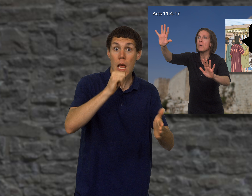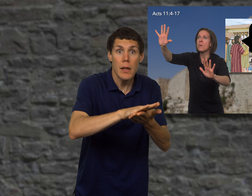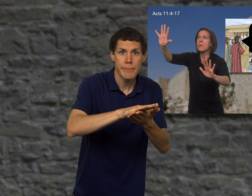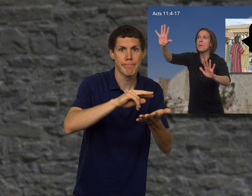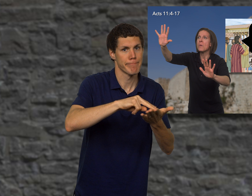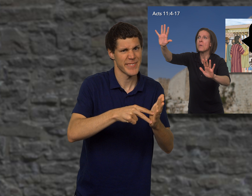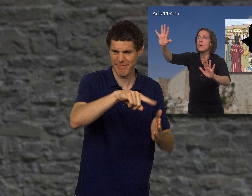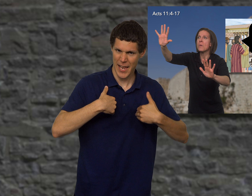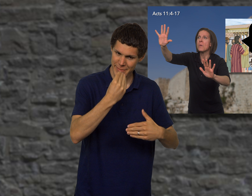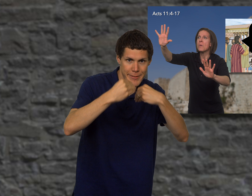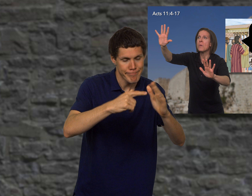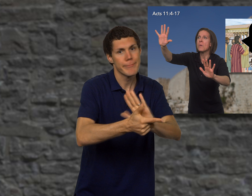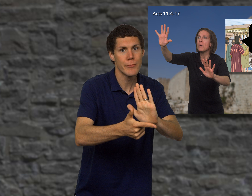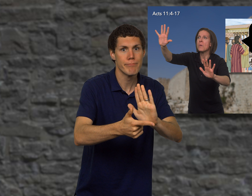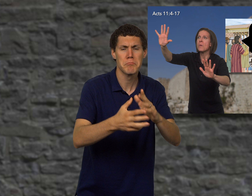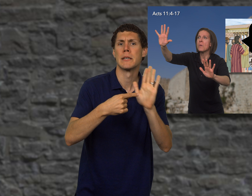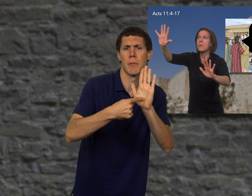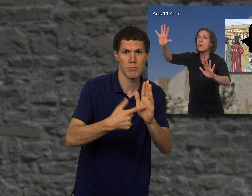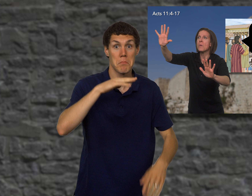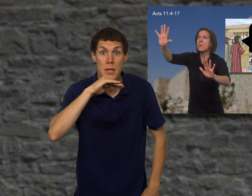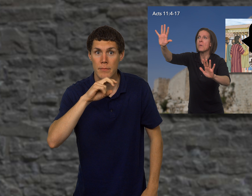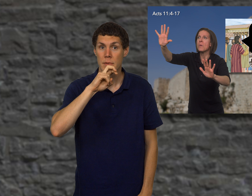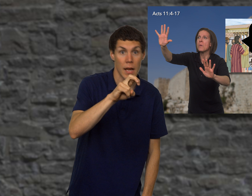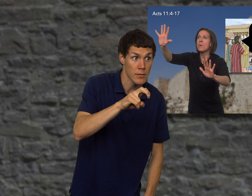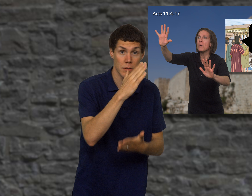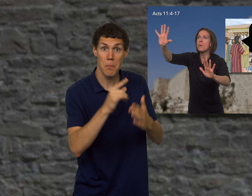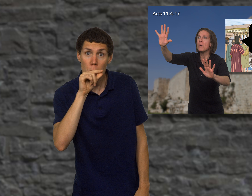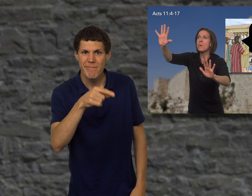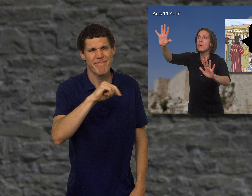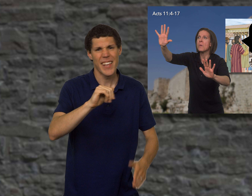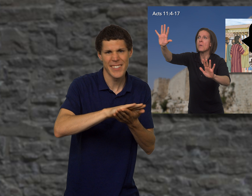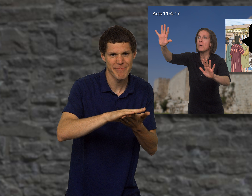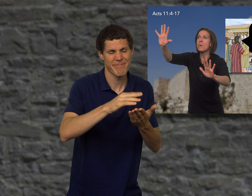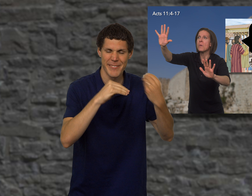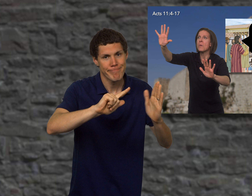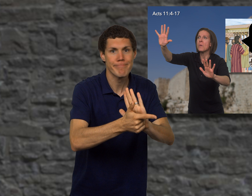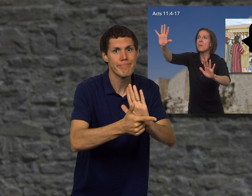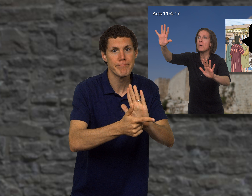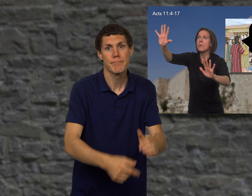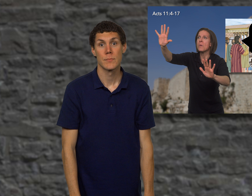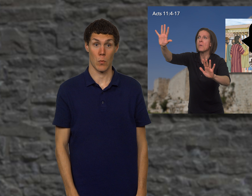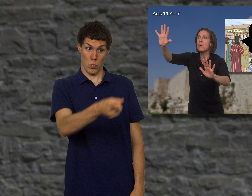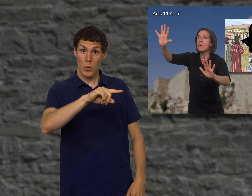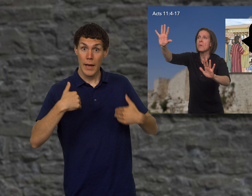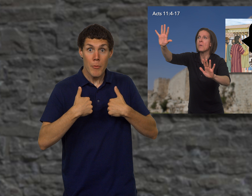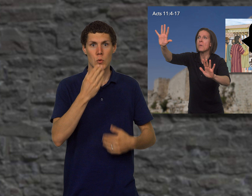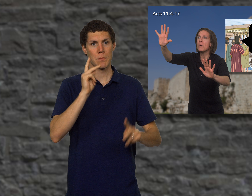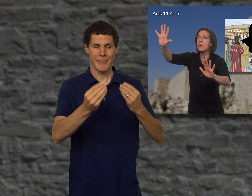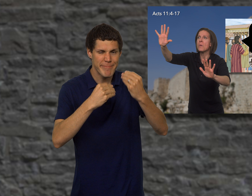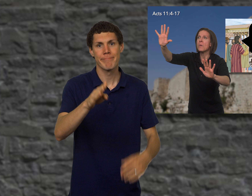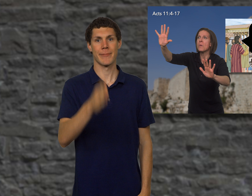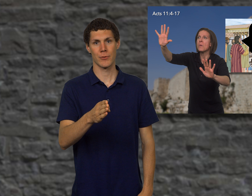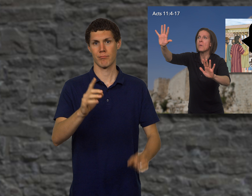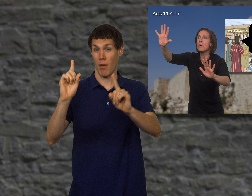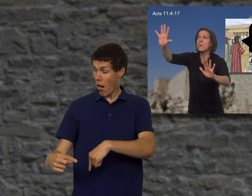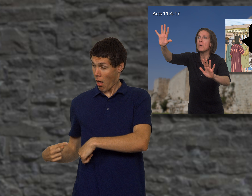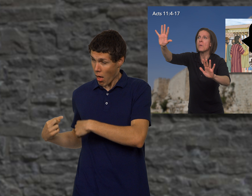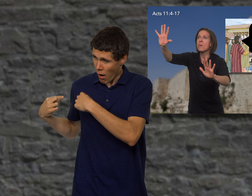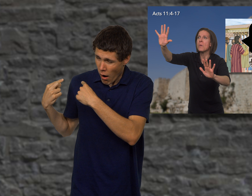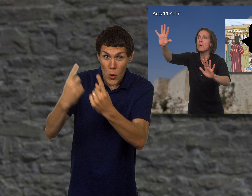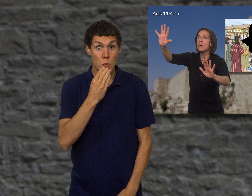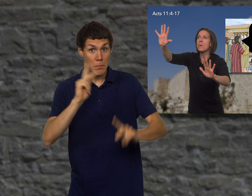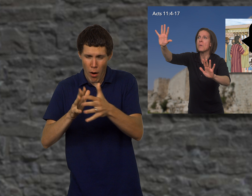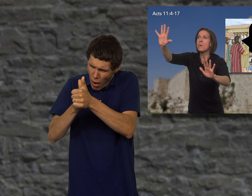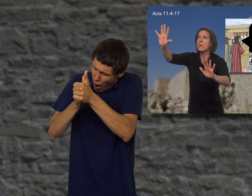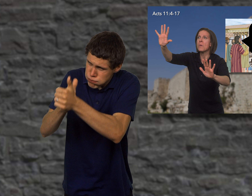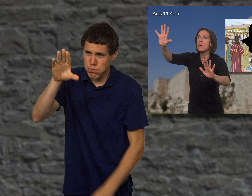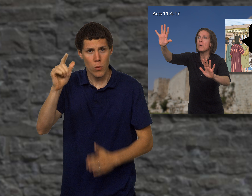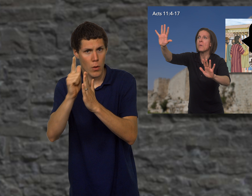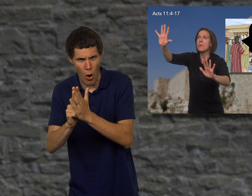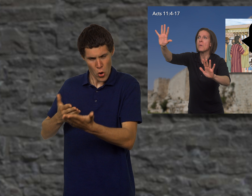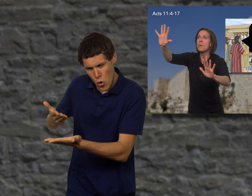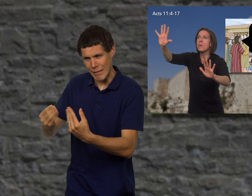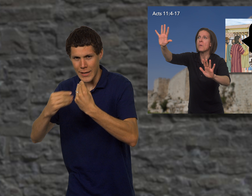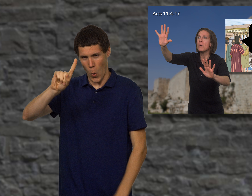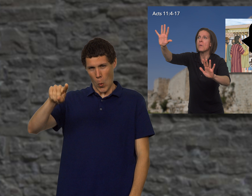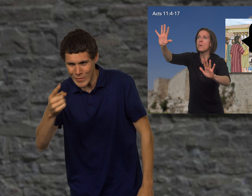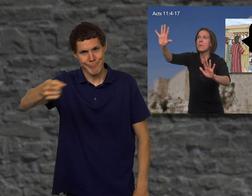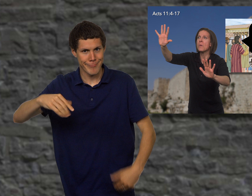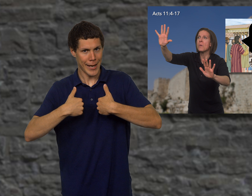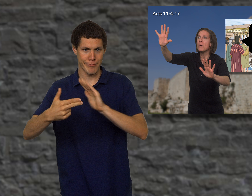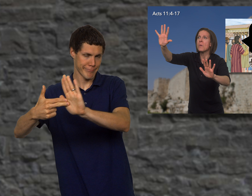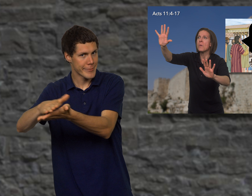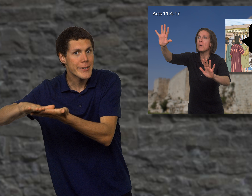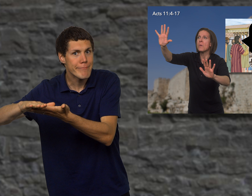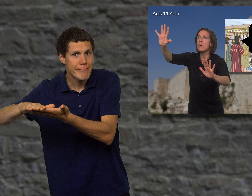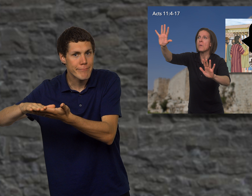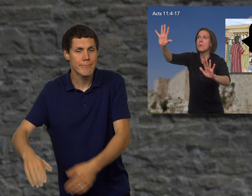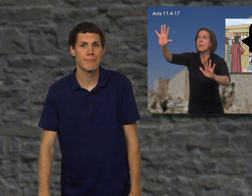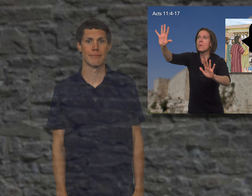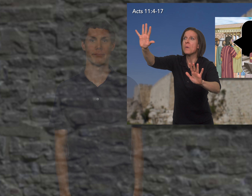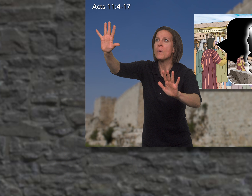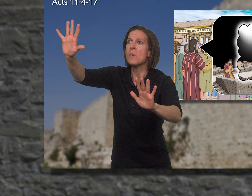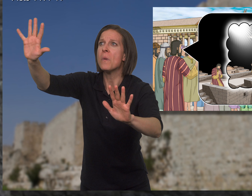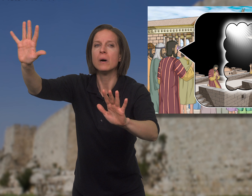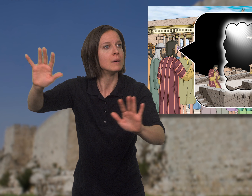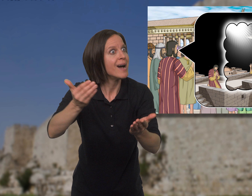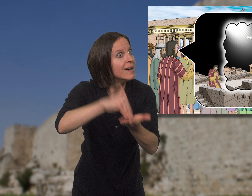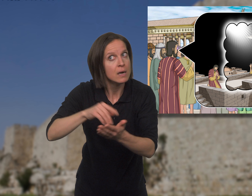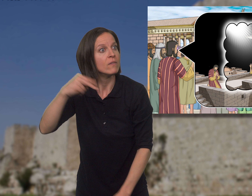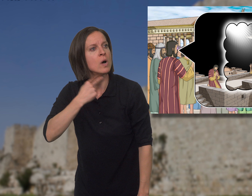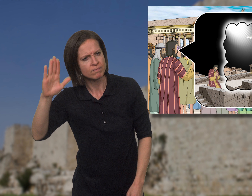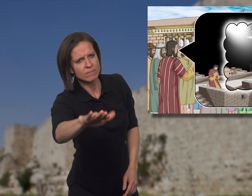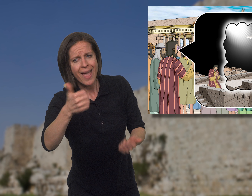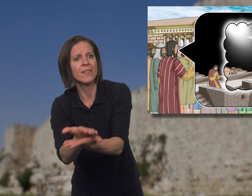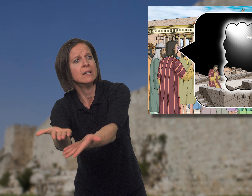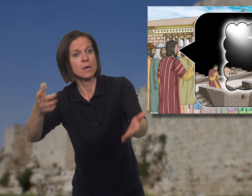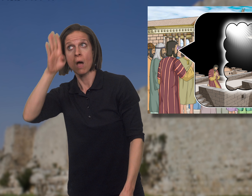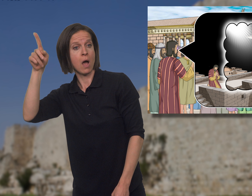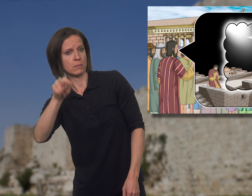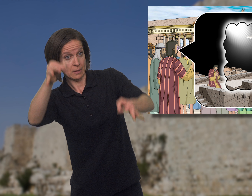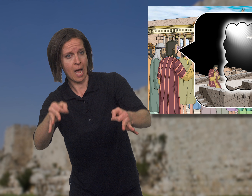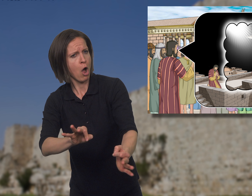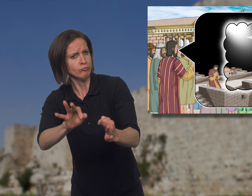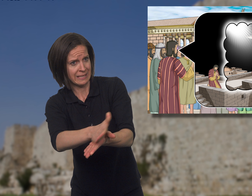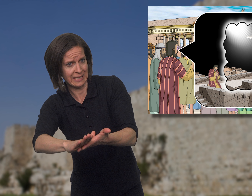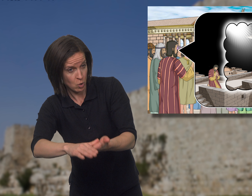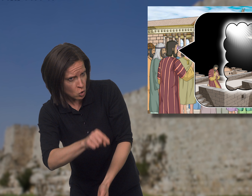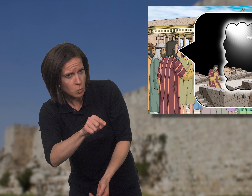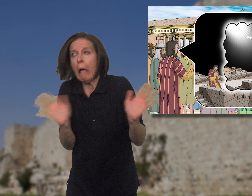This happened three times, and everything was drawn back up into heaven.